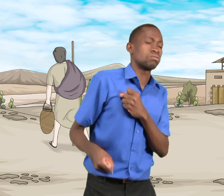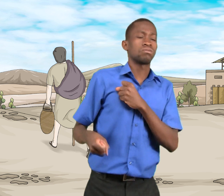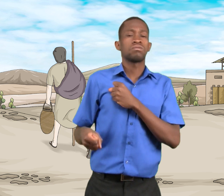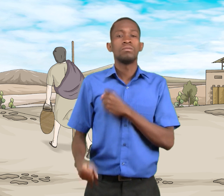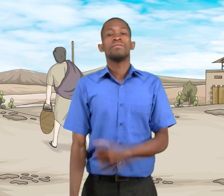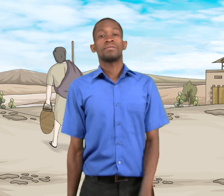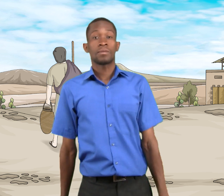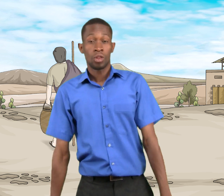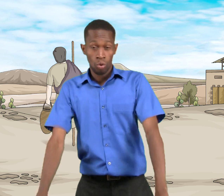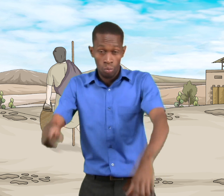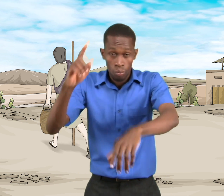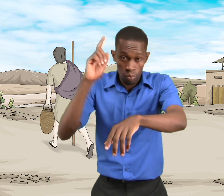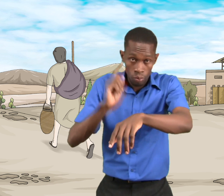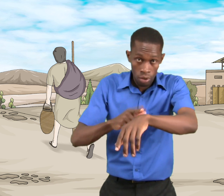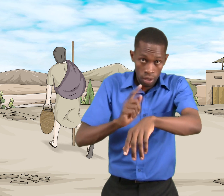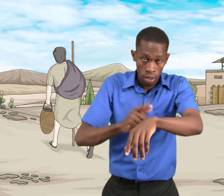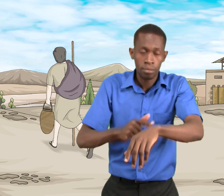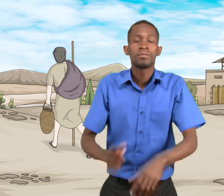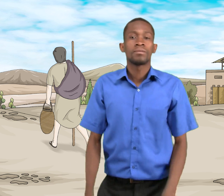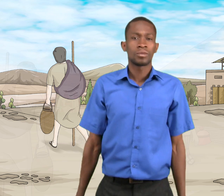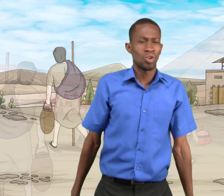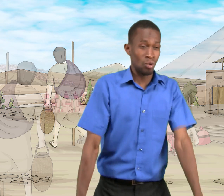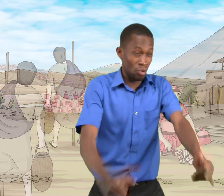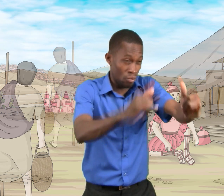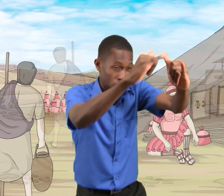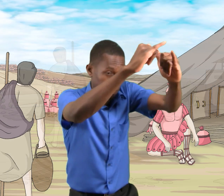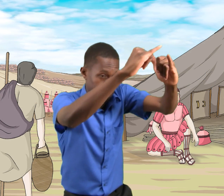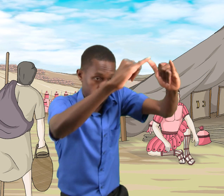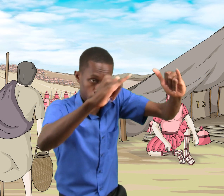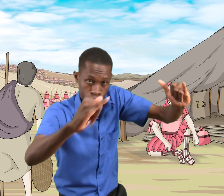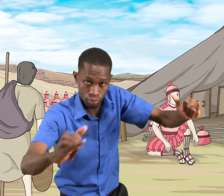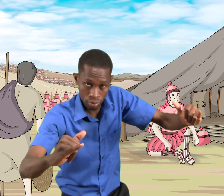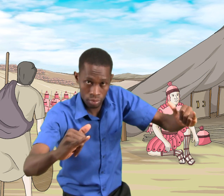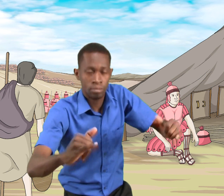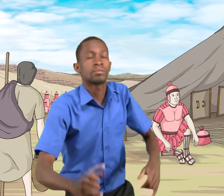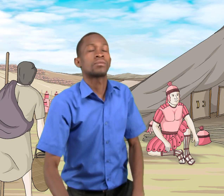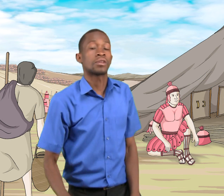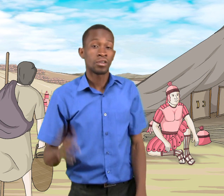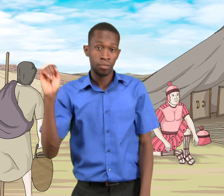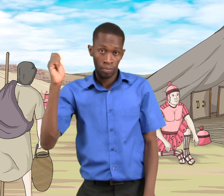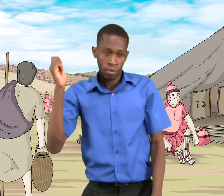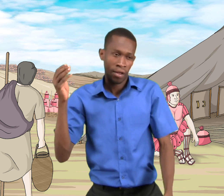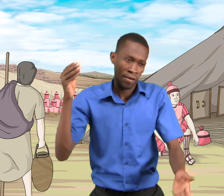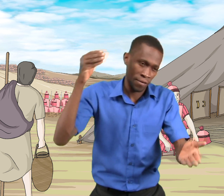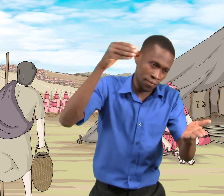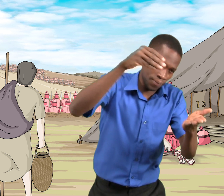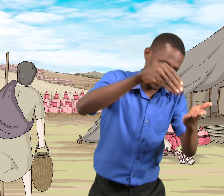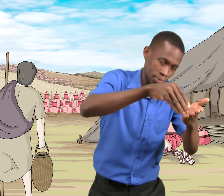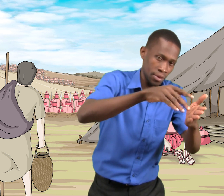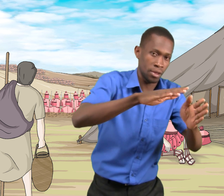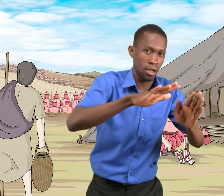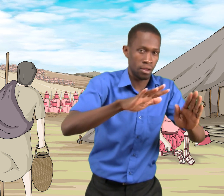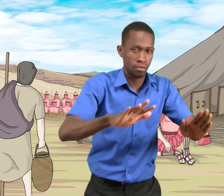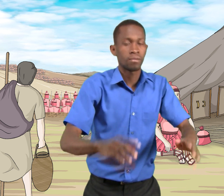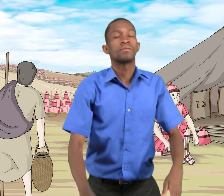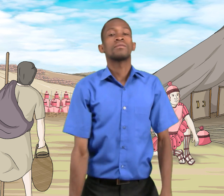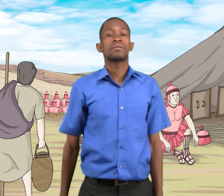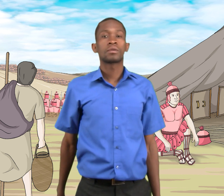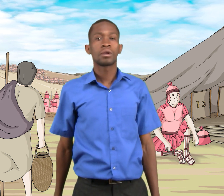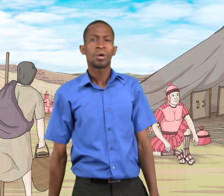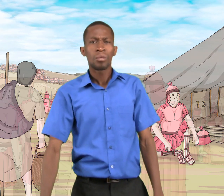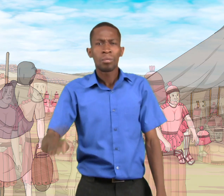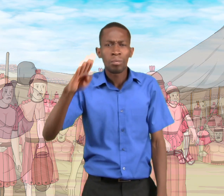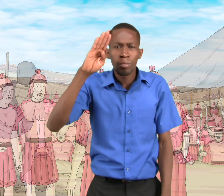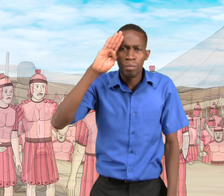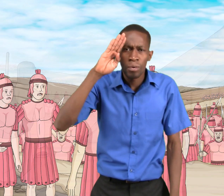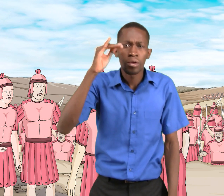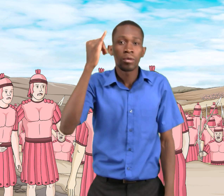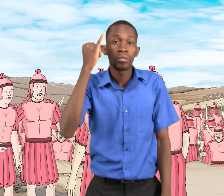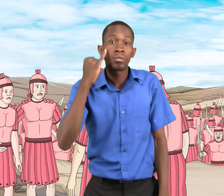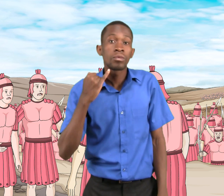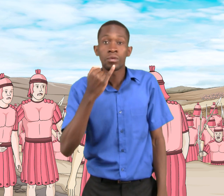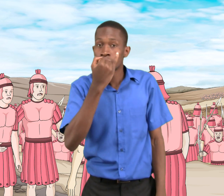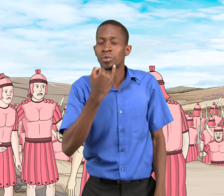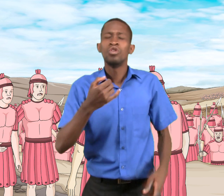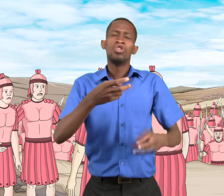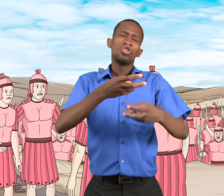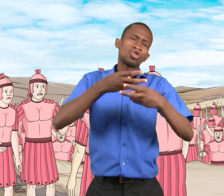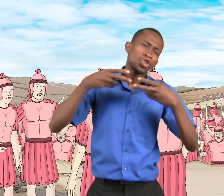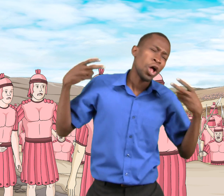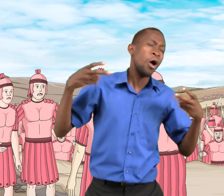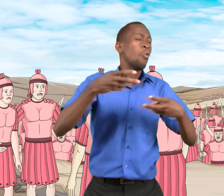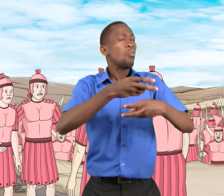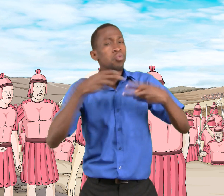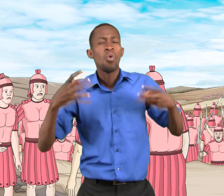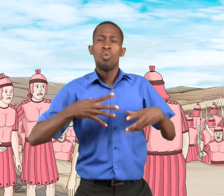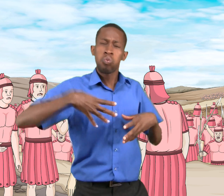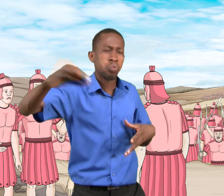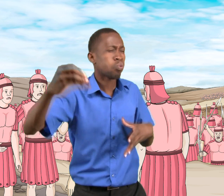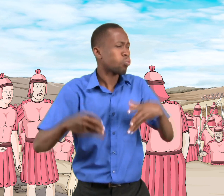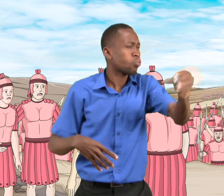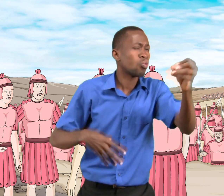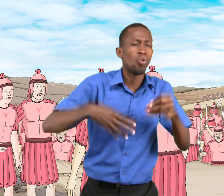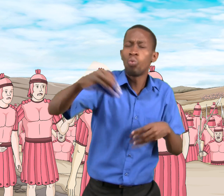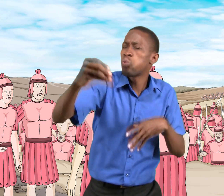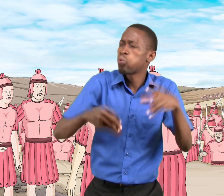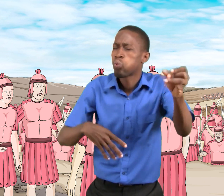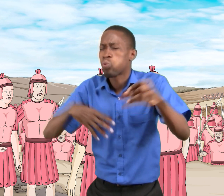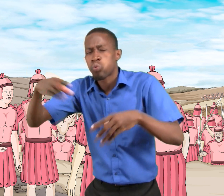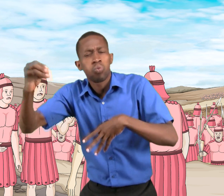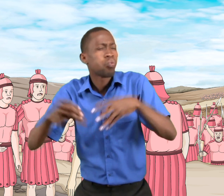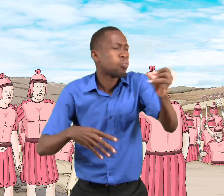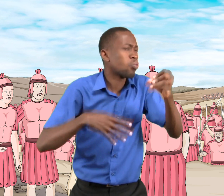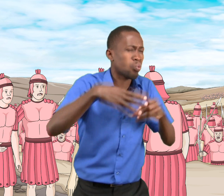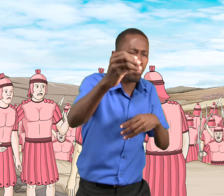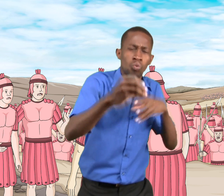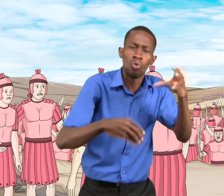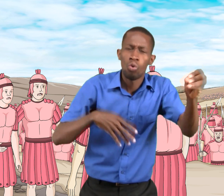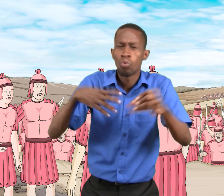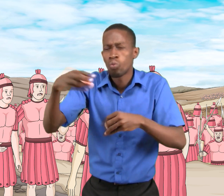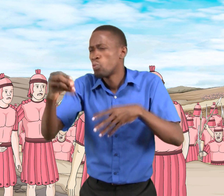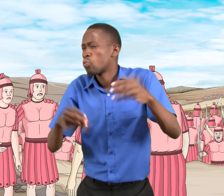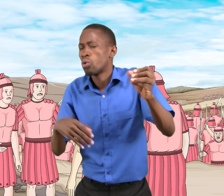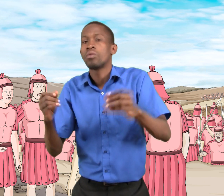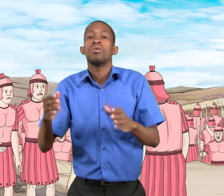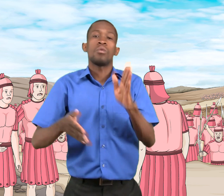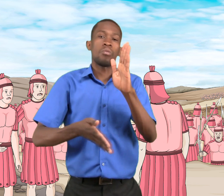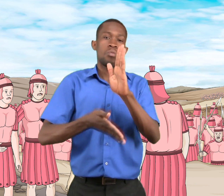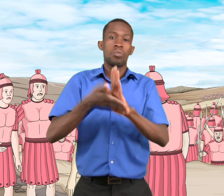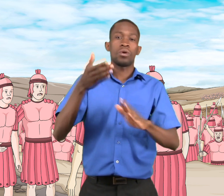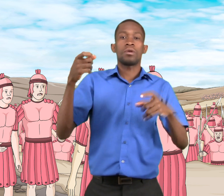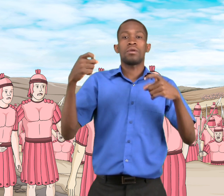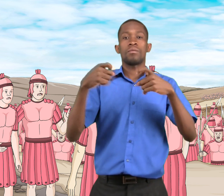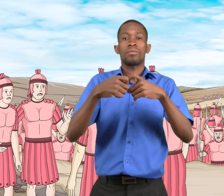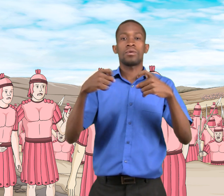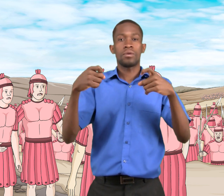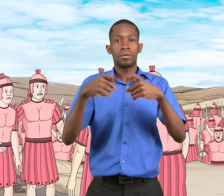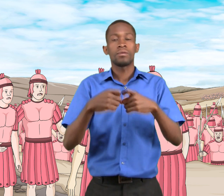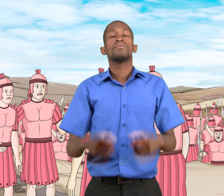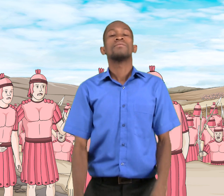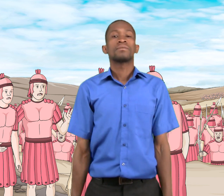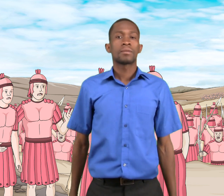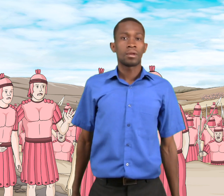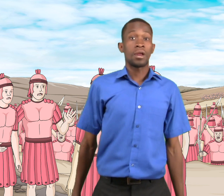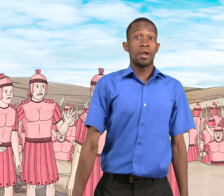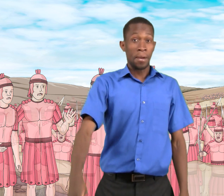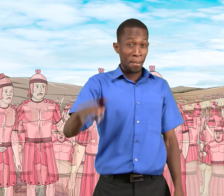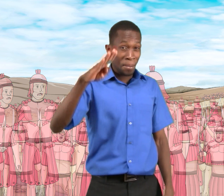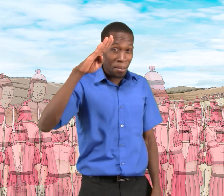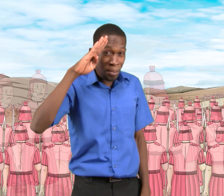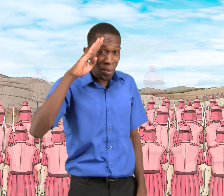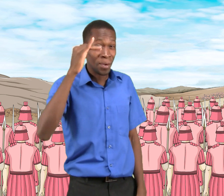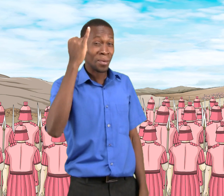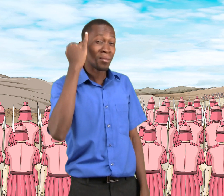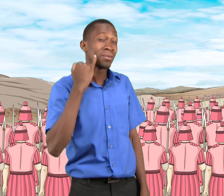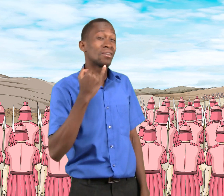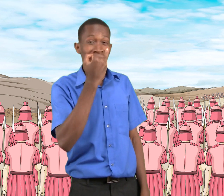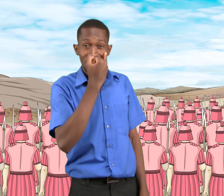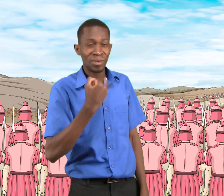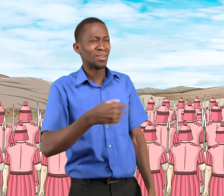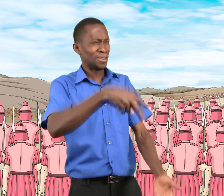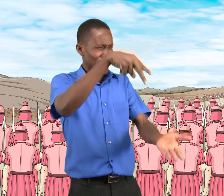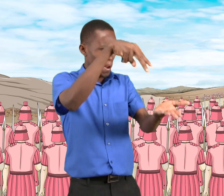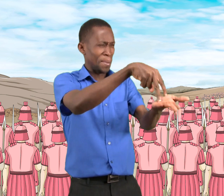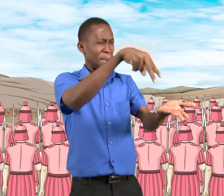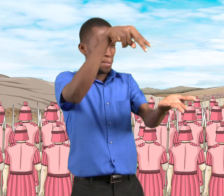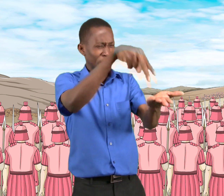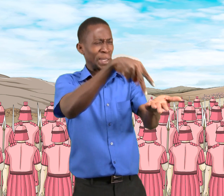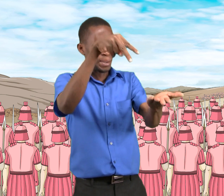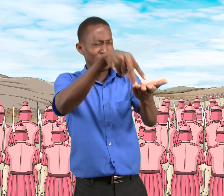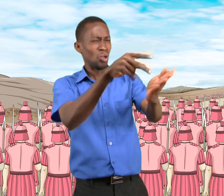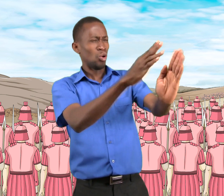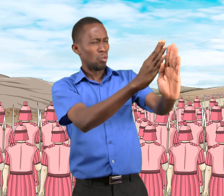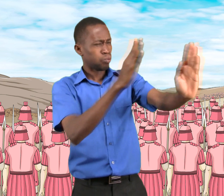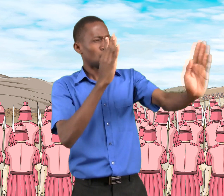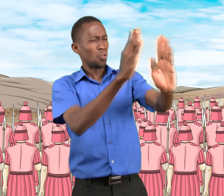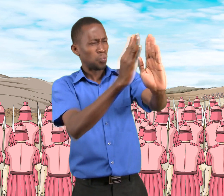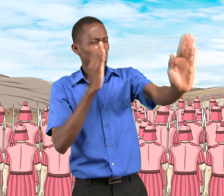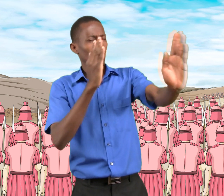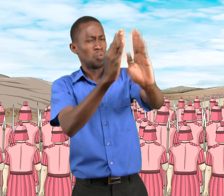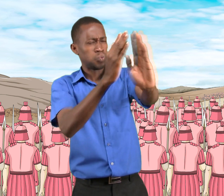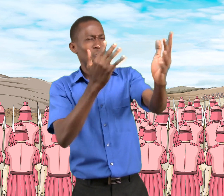He reached the camp as the army was marching out to its position and shouting the battle cry.